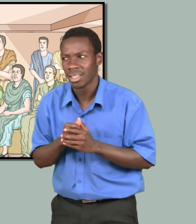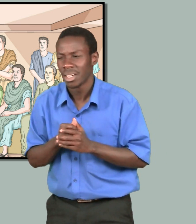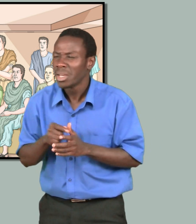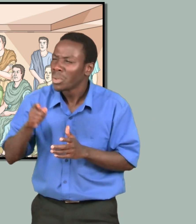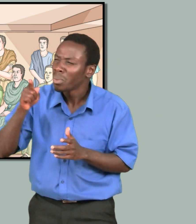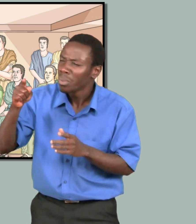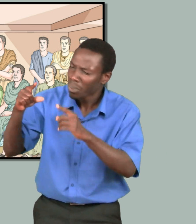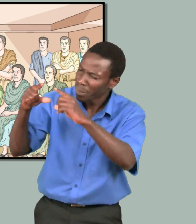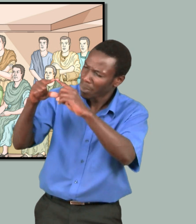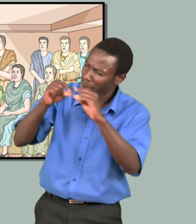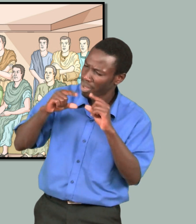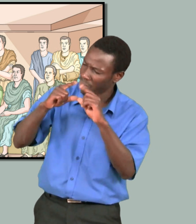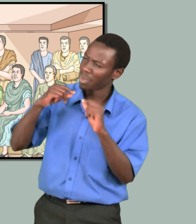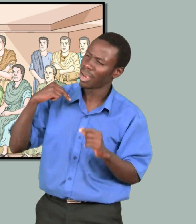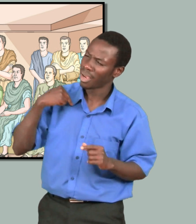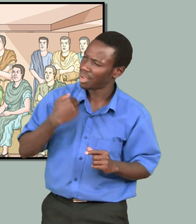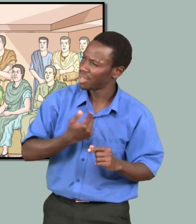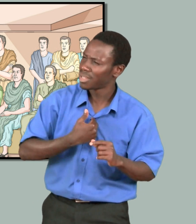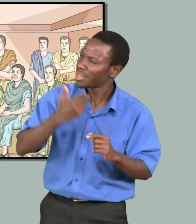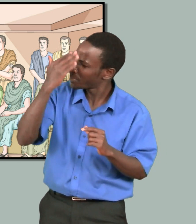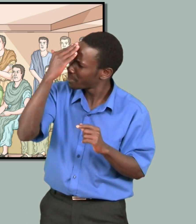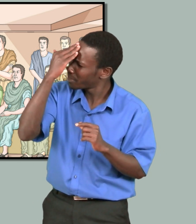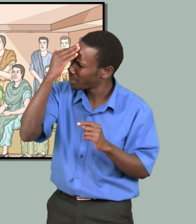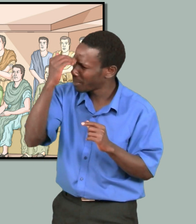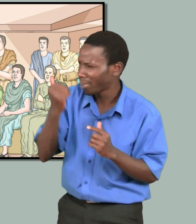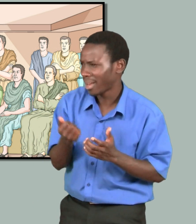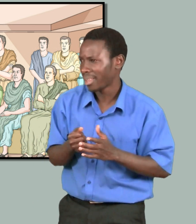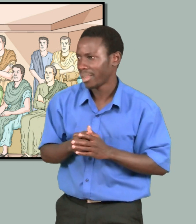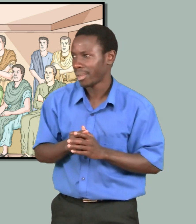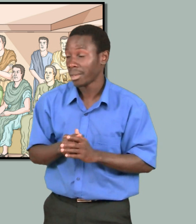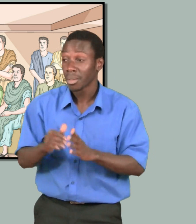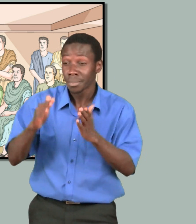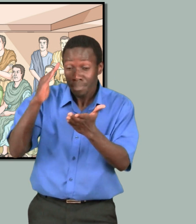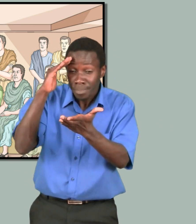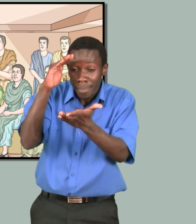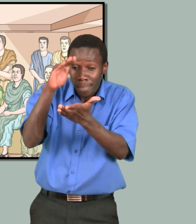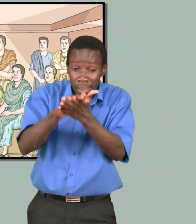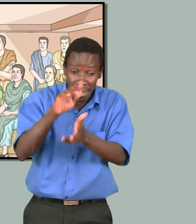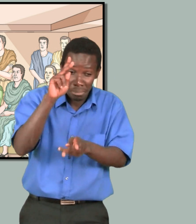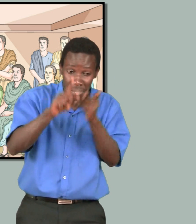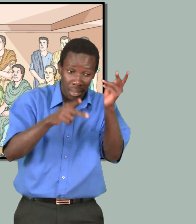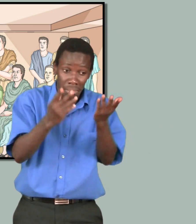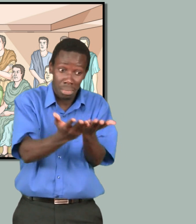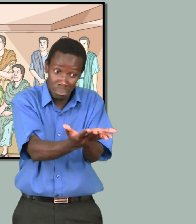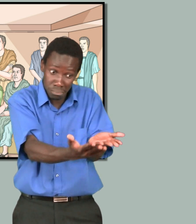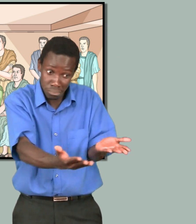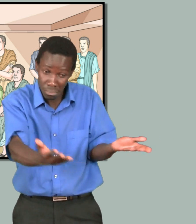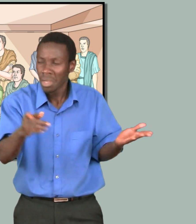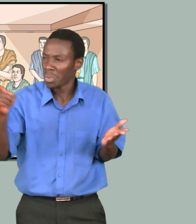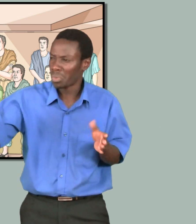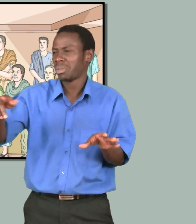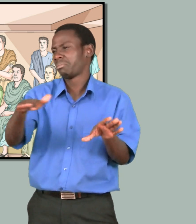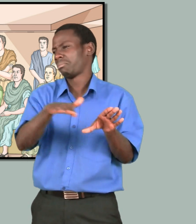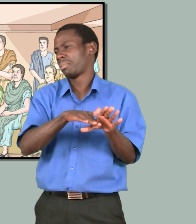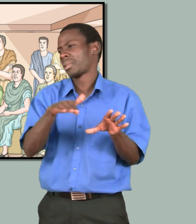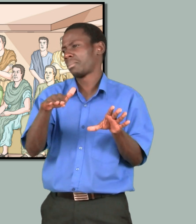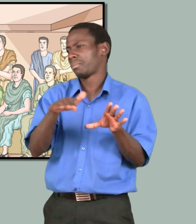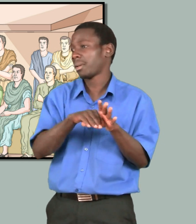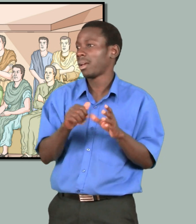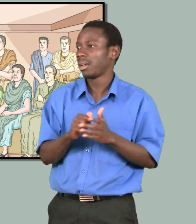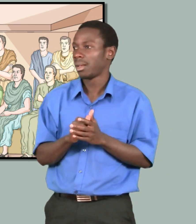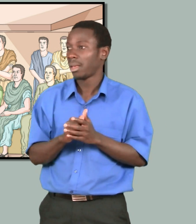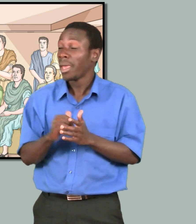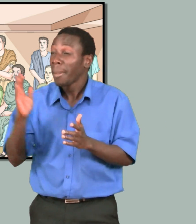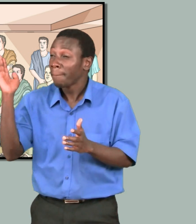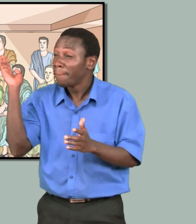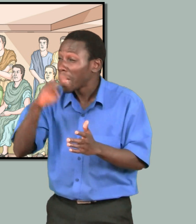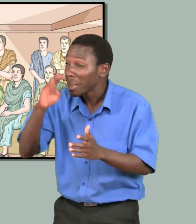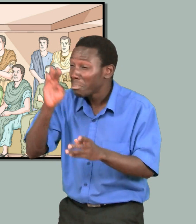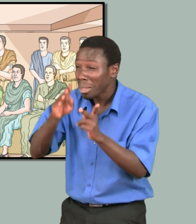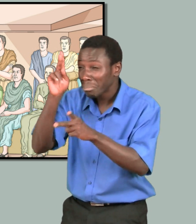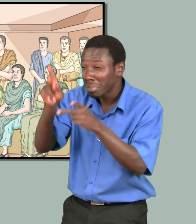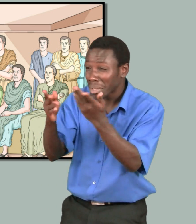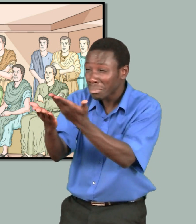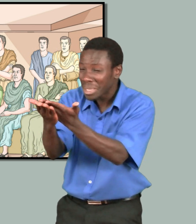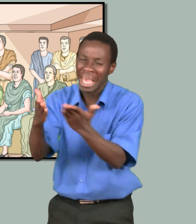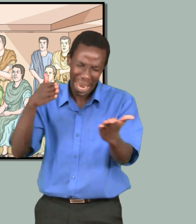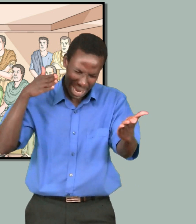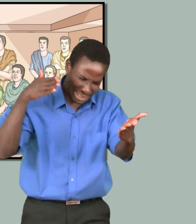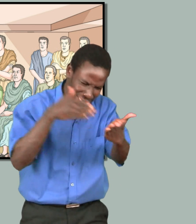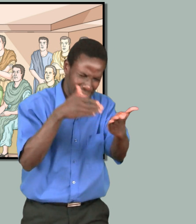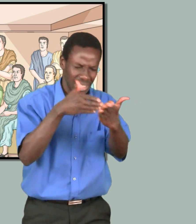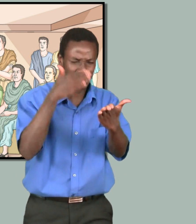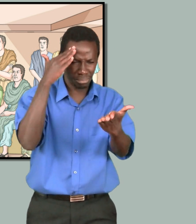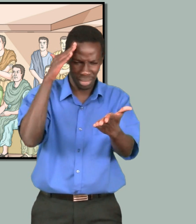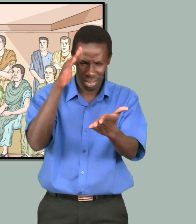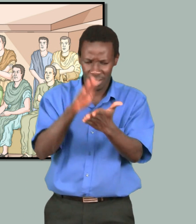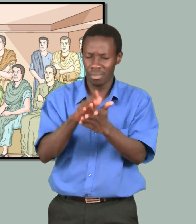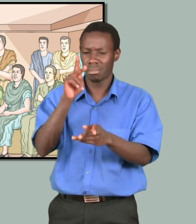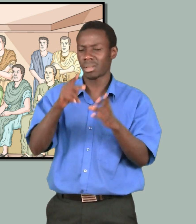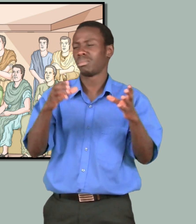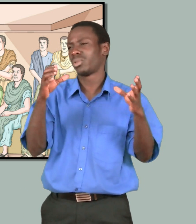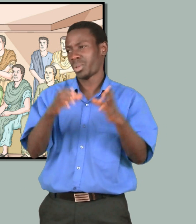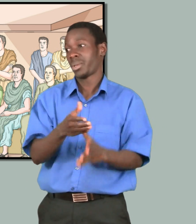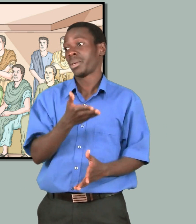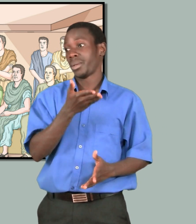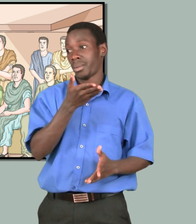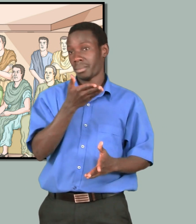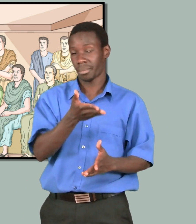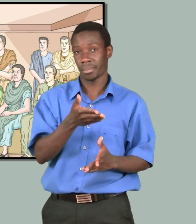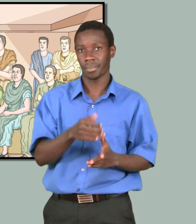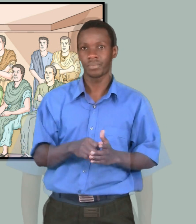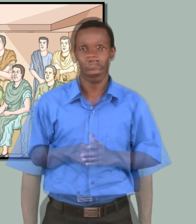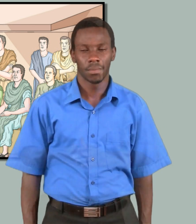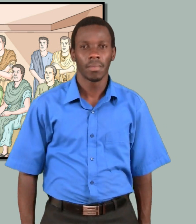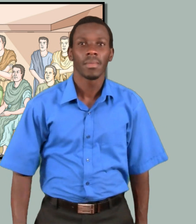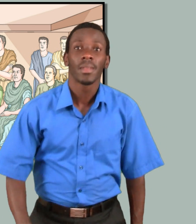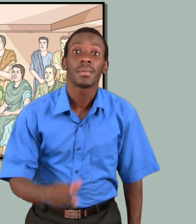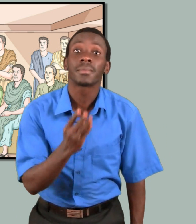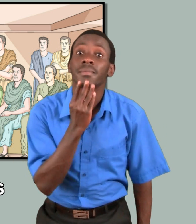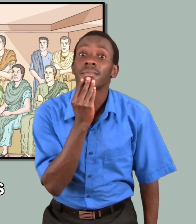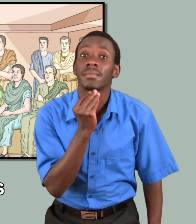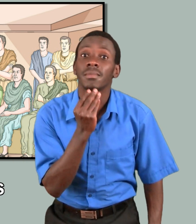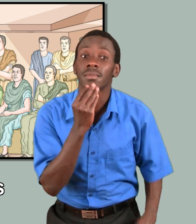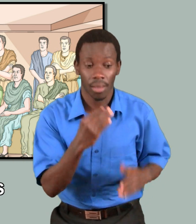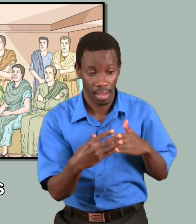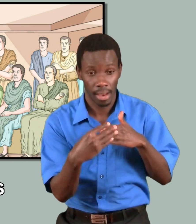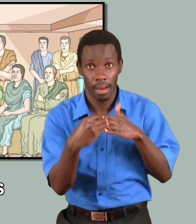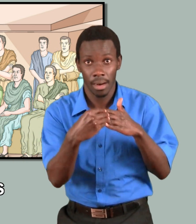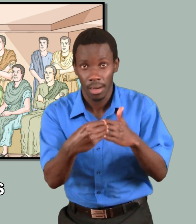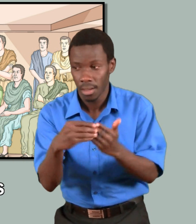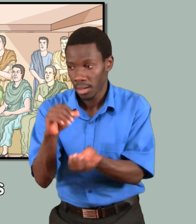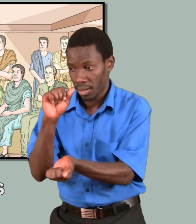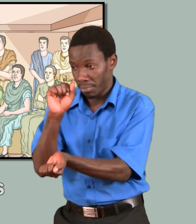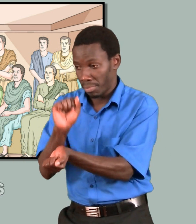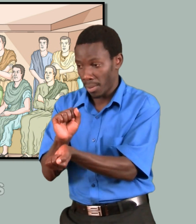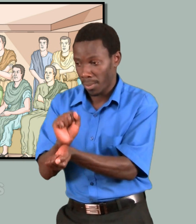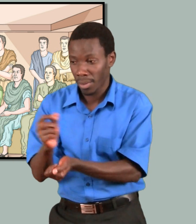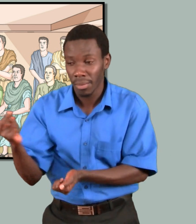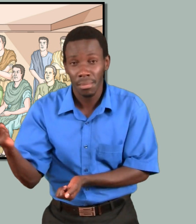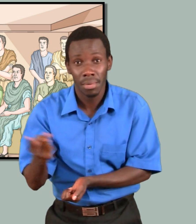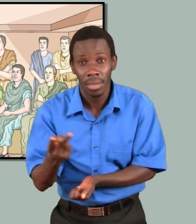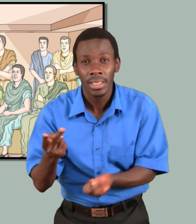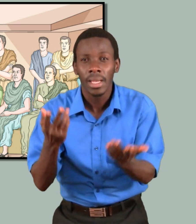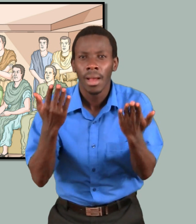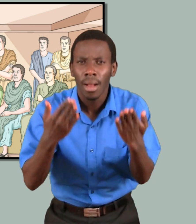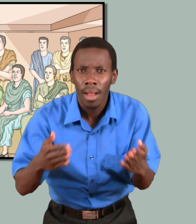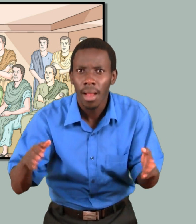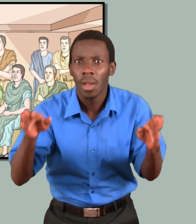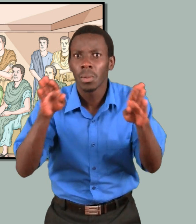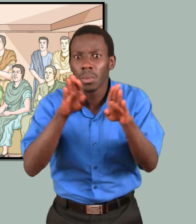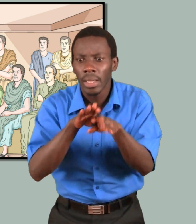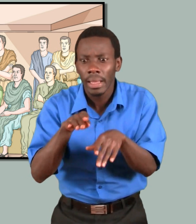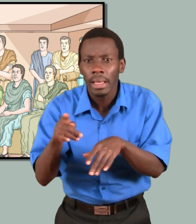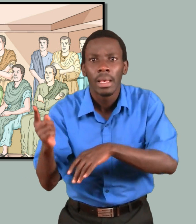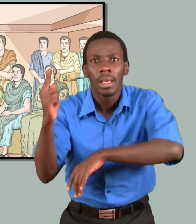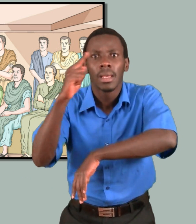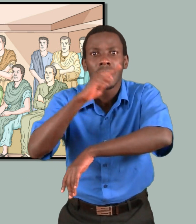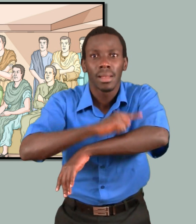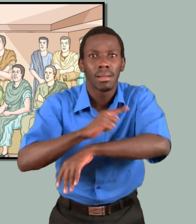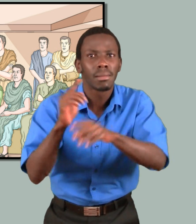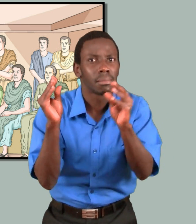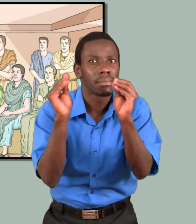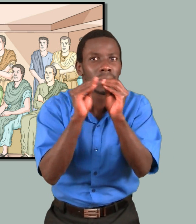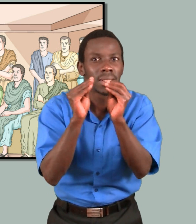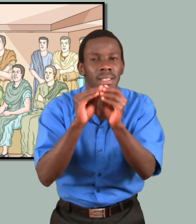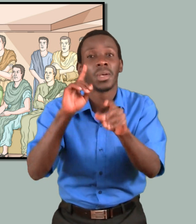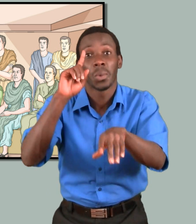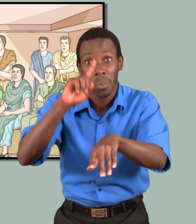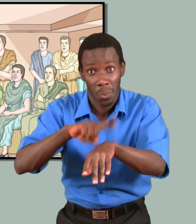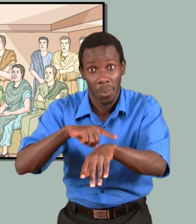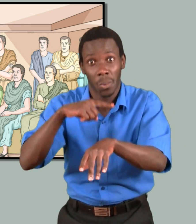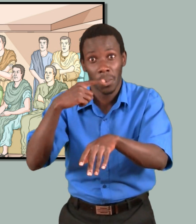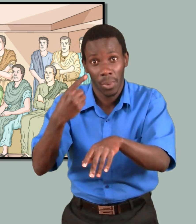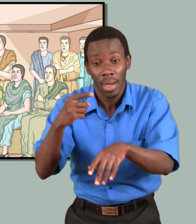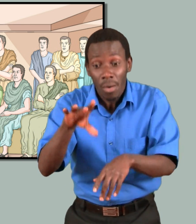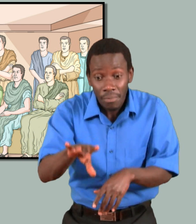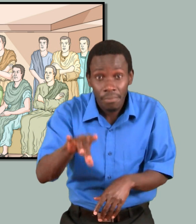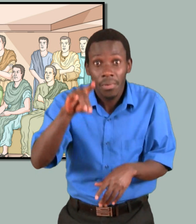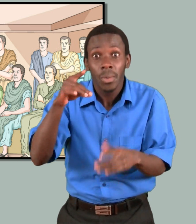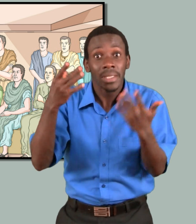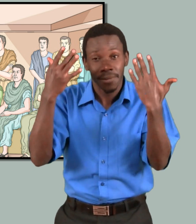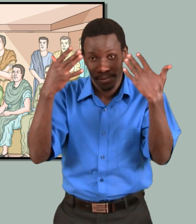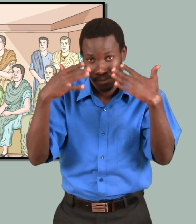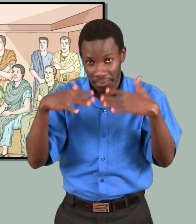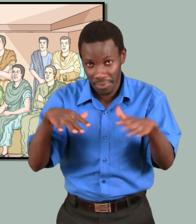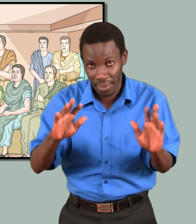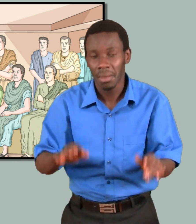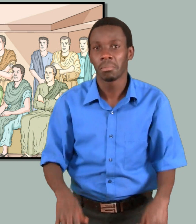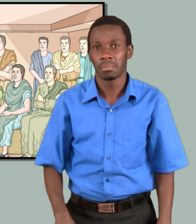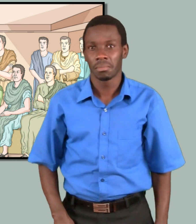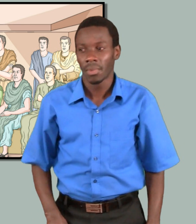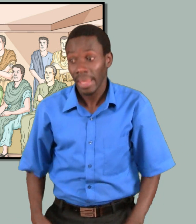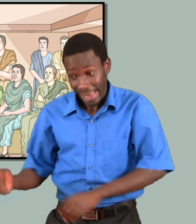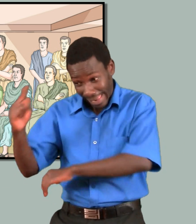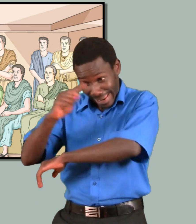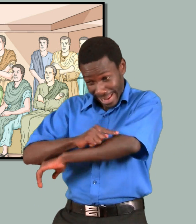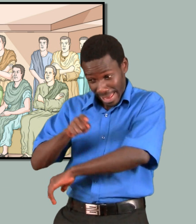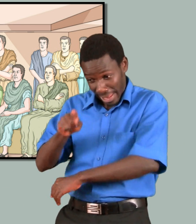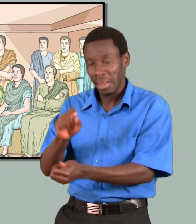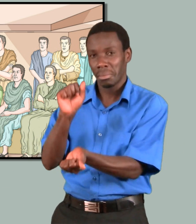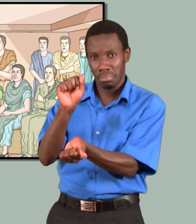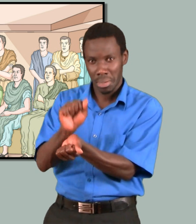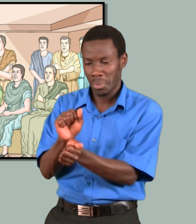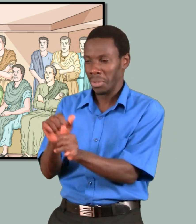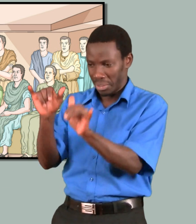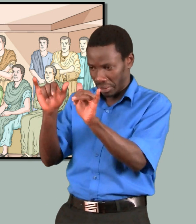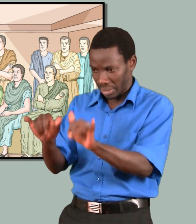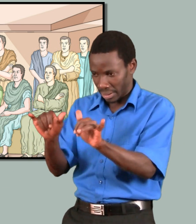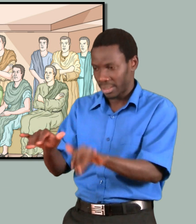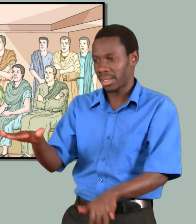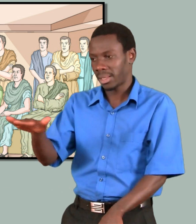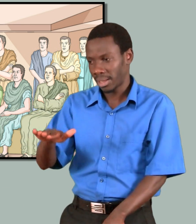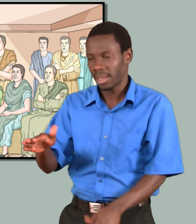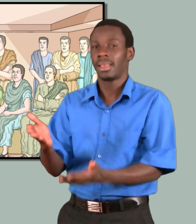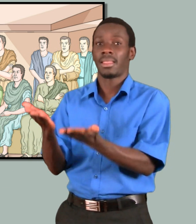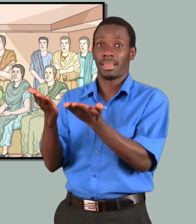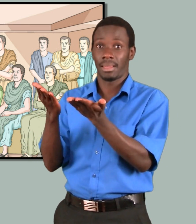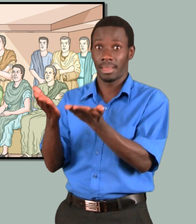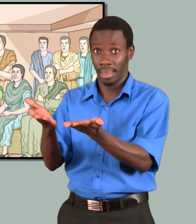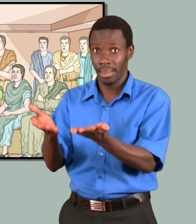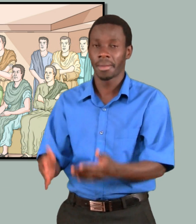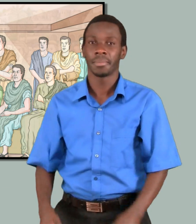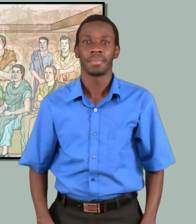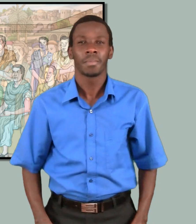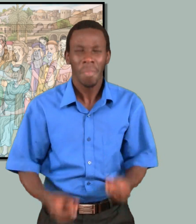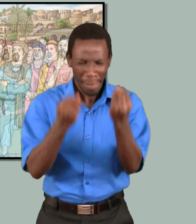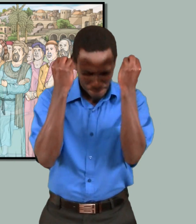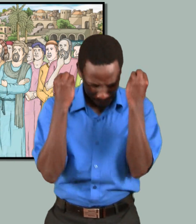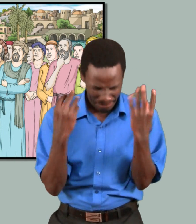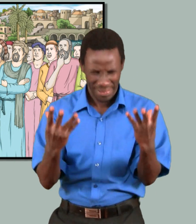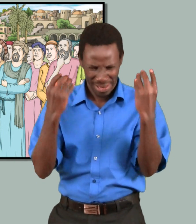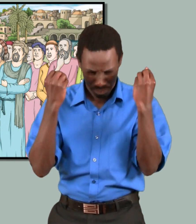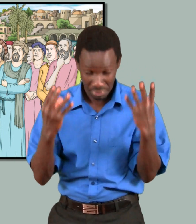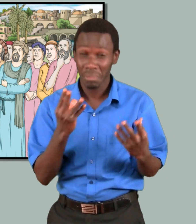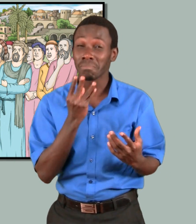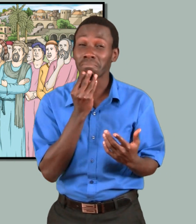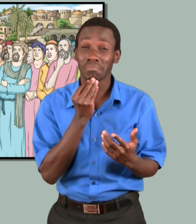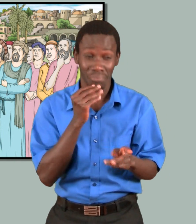But we consider your views worth hearing, because we know that people everywhere are speaking against this sect.”